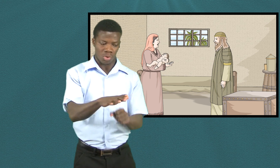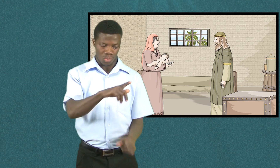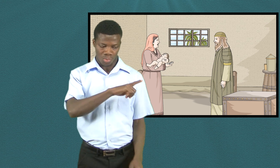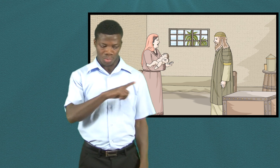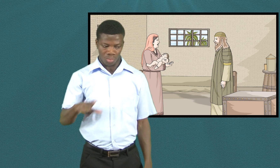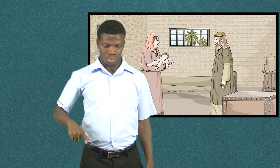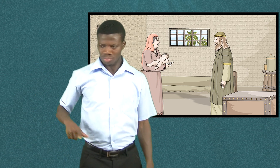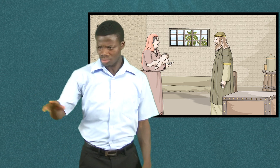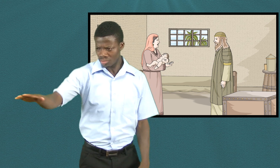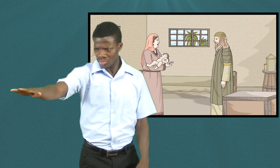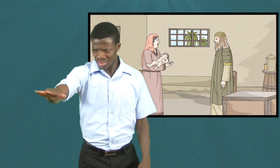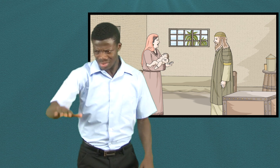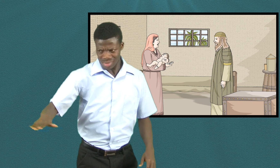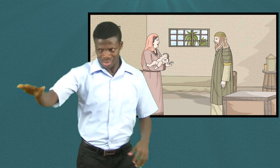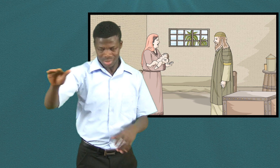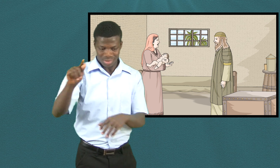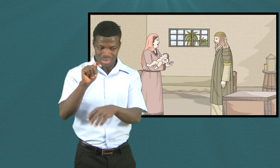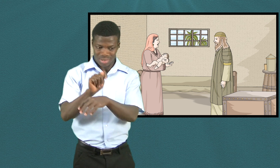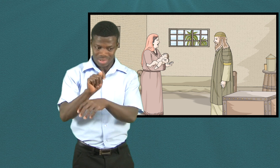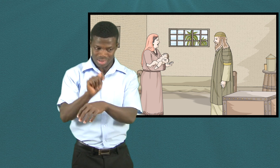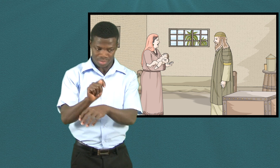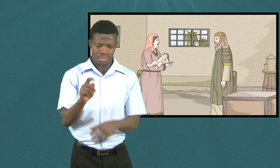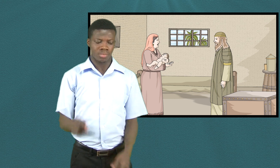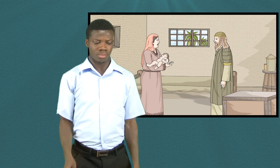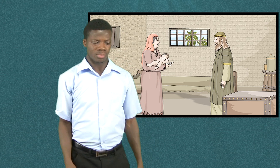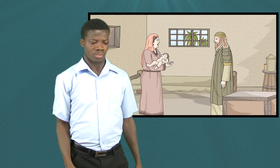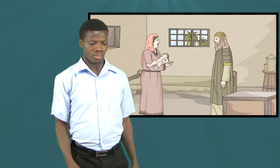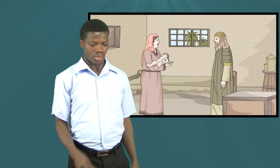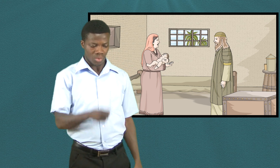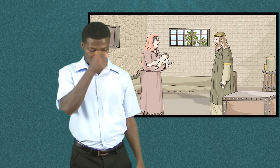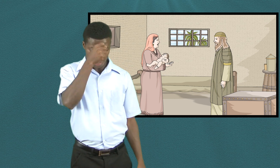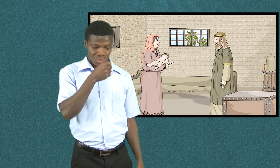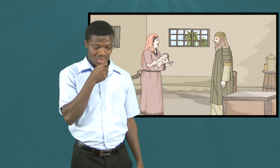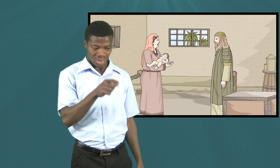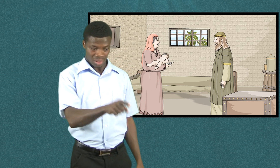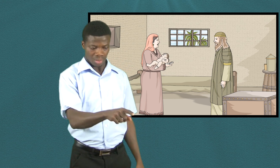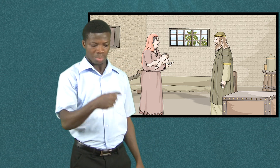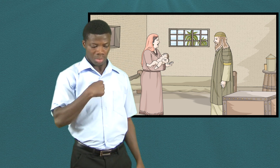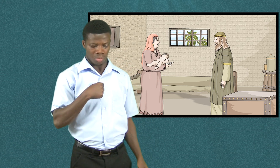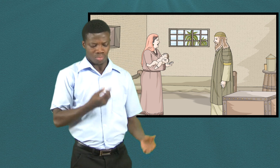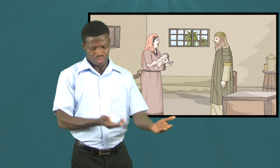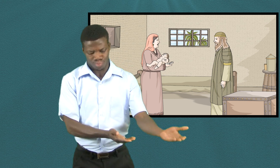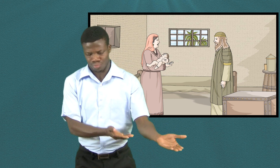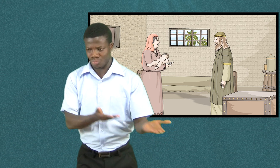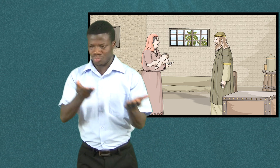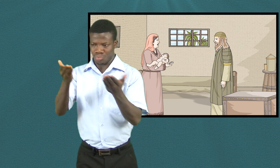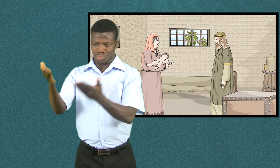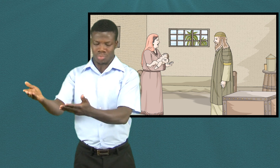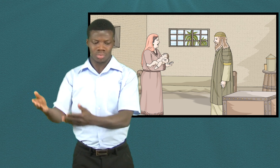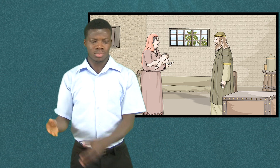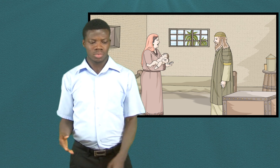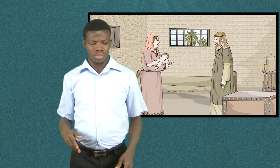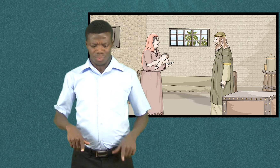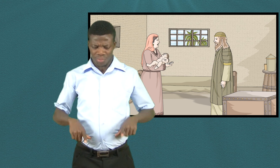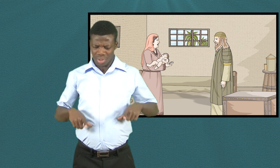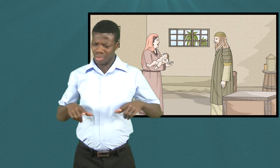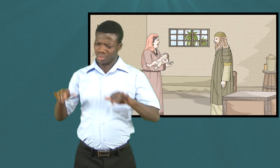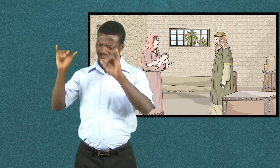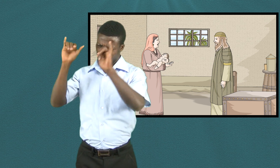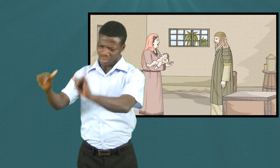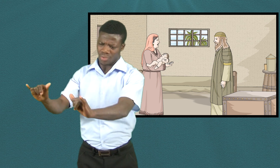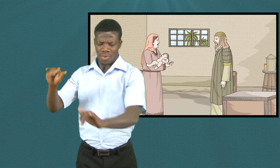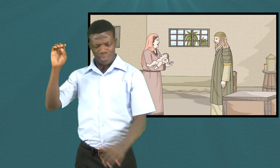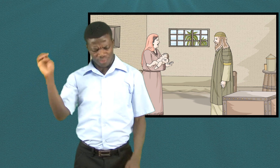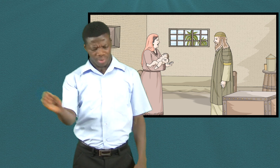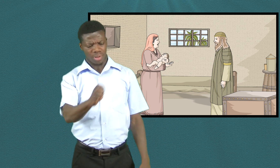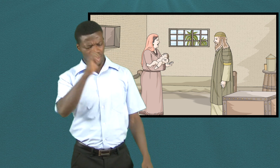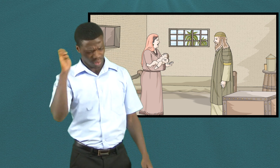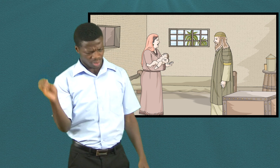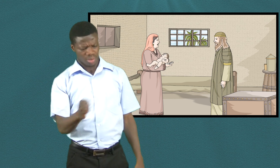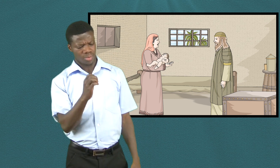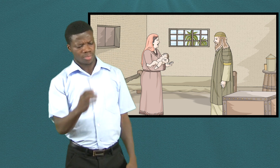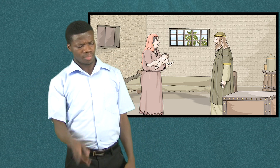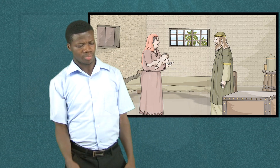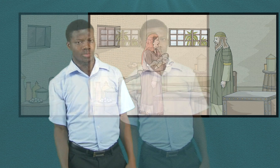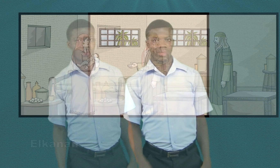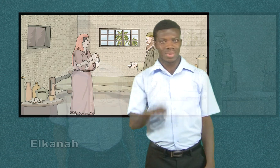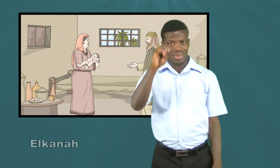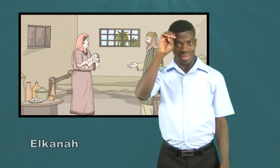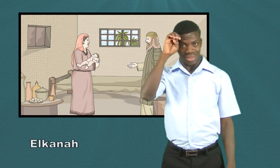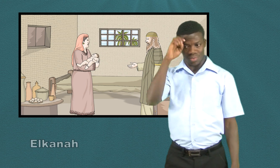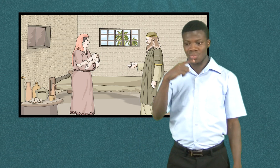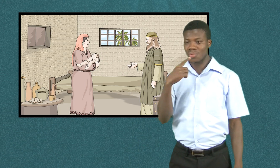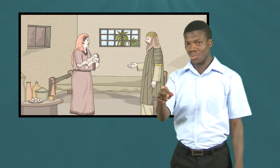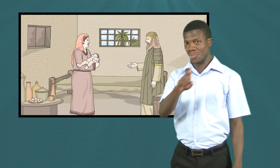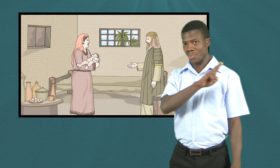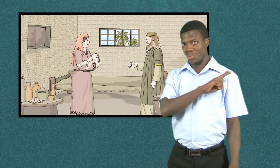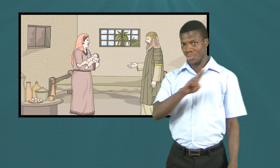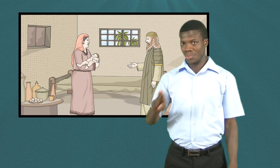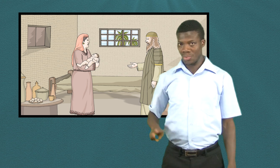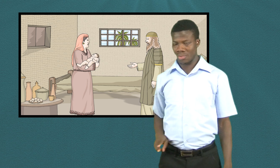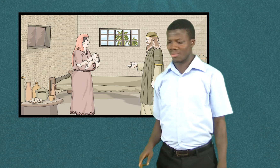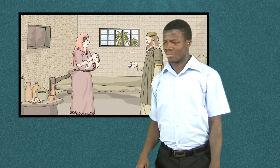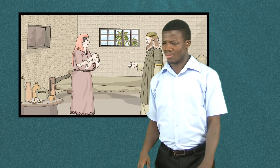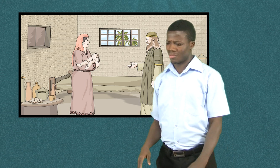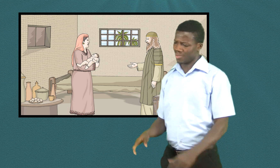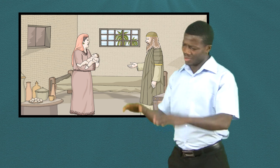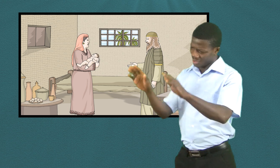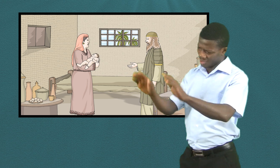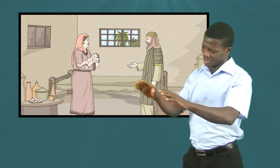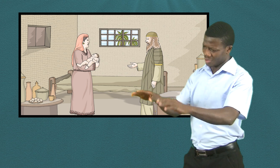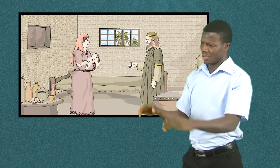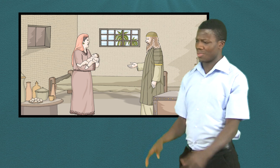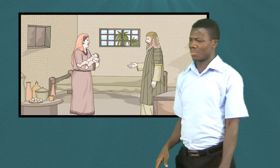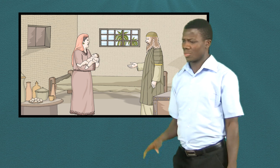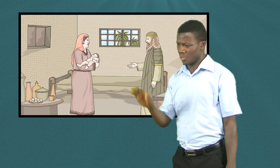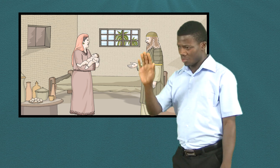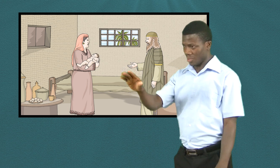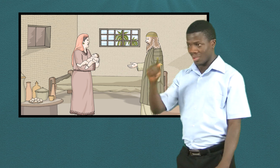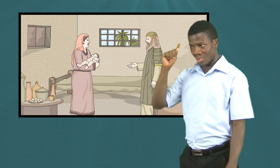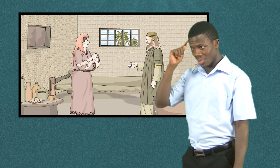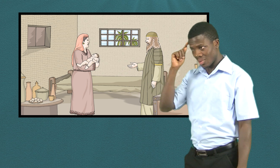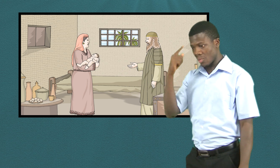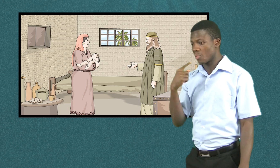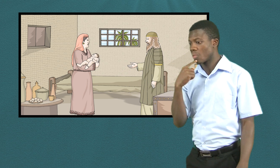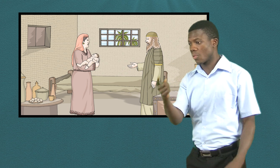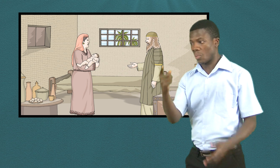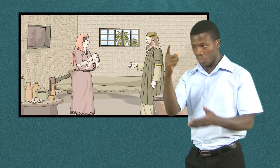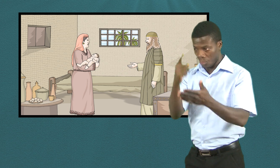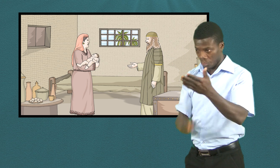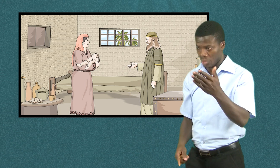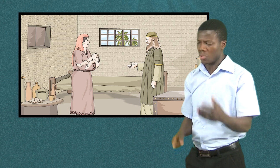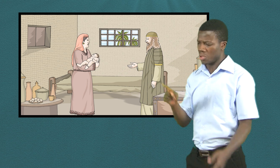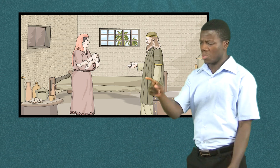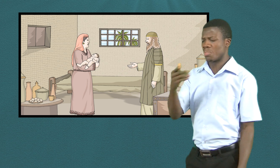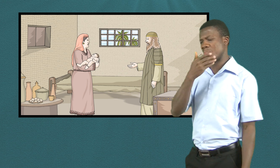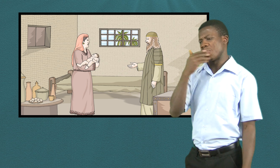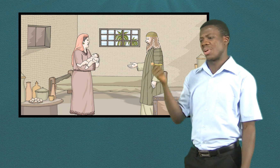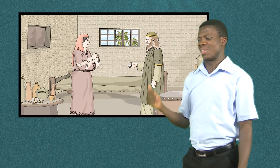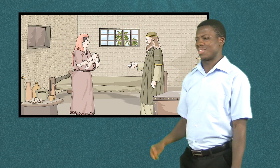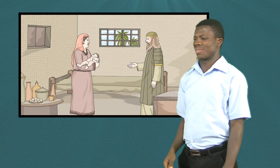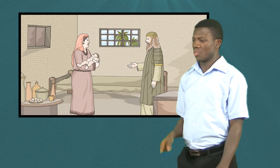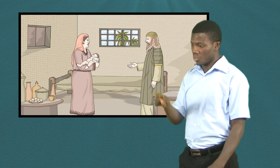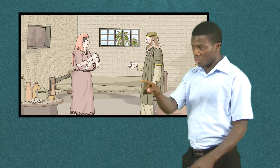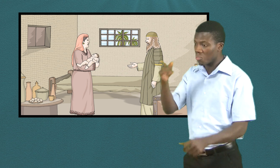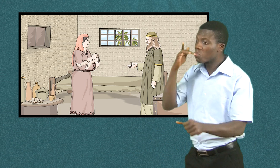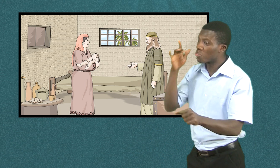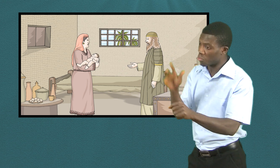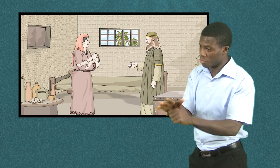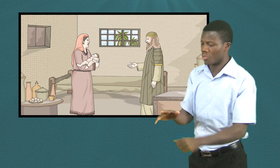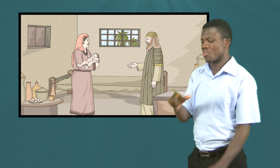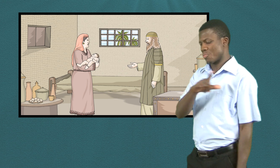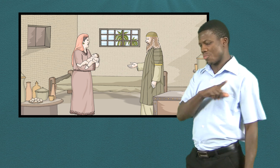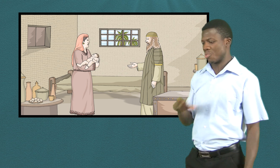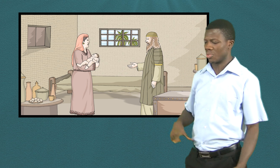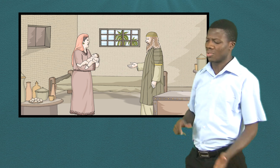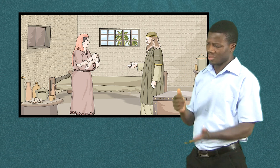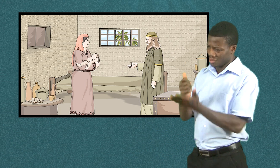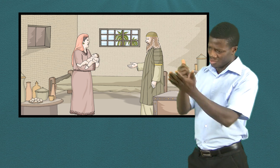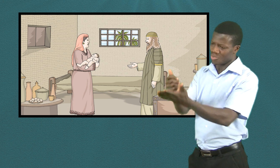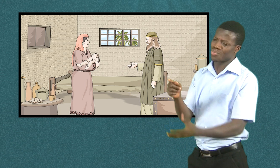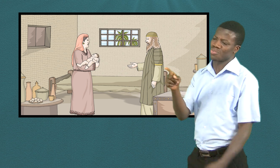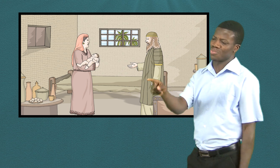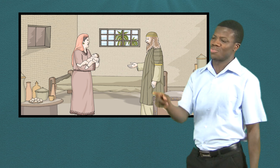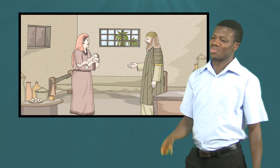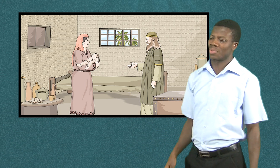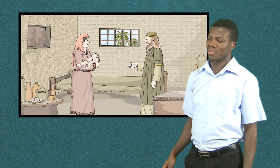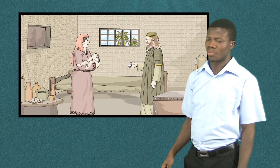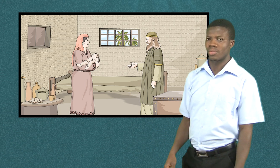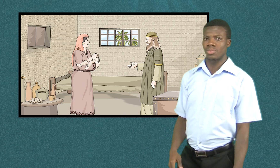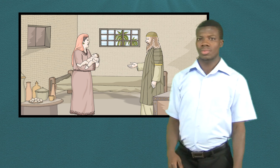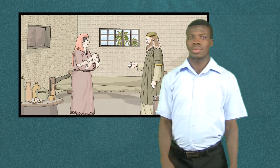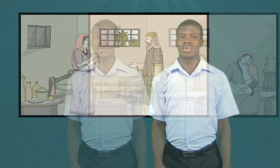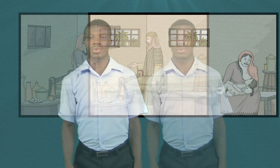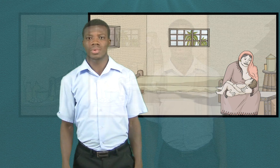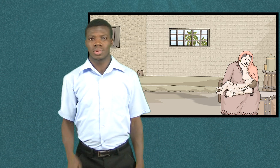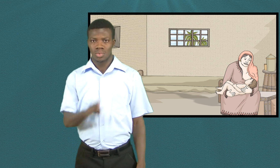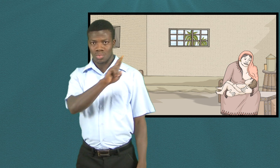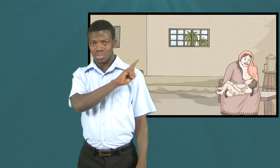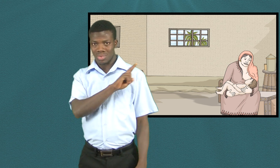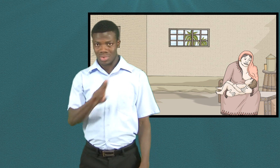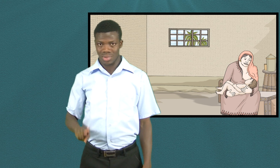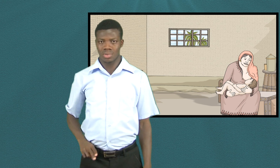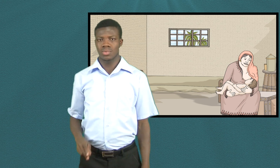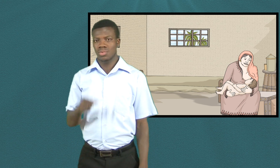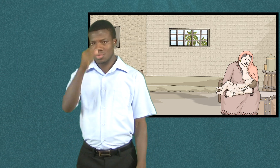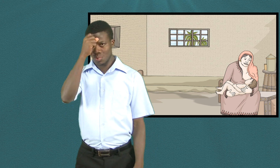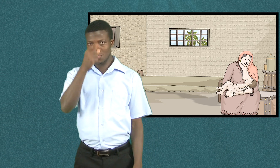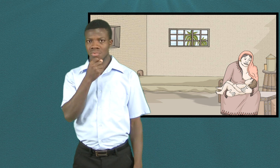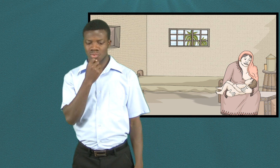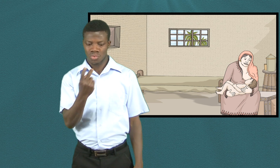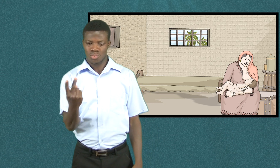“Do what you think is best,” her husband Elkanah replied, “and stay here until you have weaned him. Only may the LORD confirm His word.”